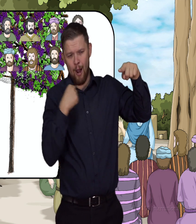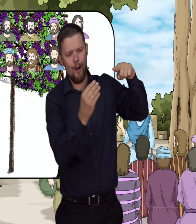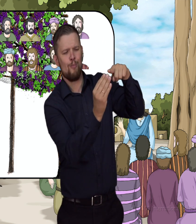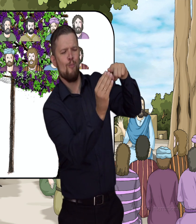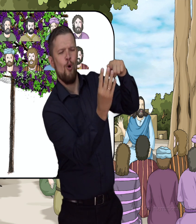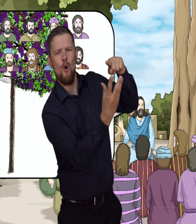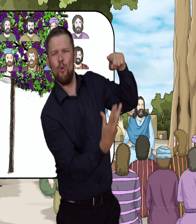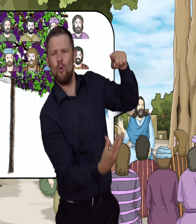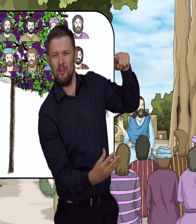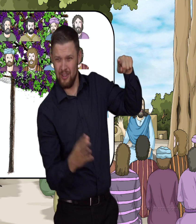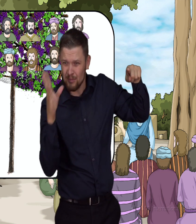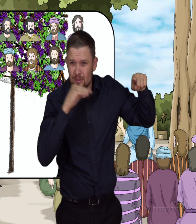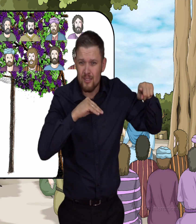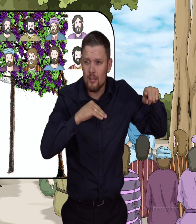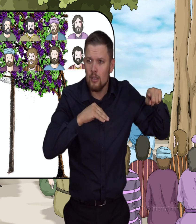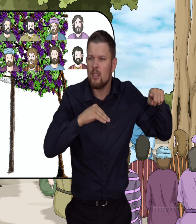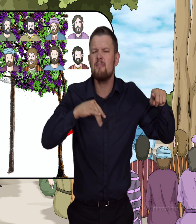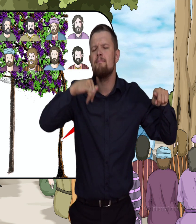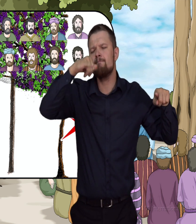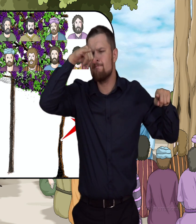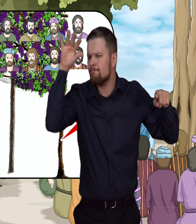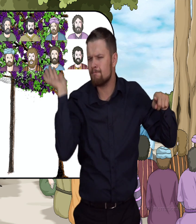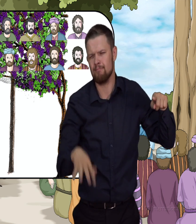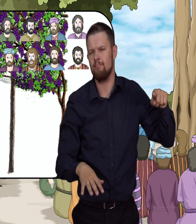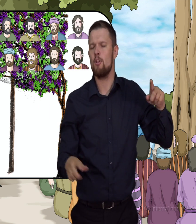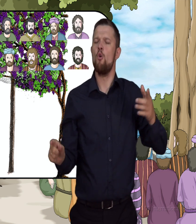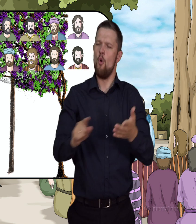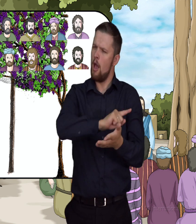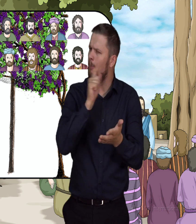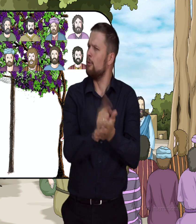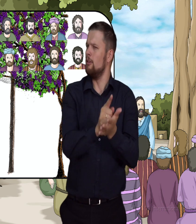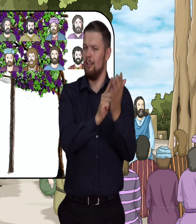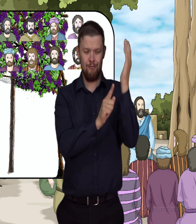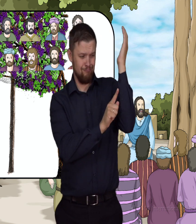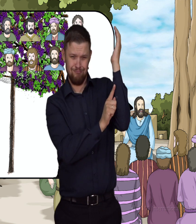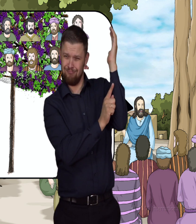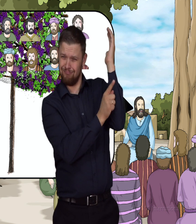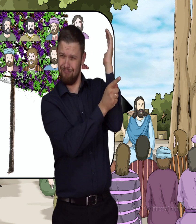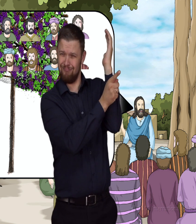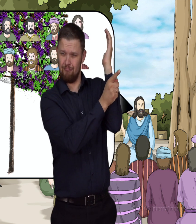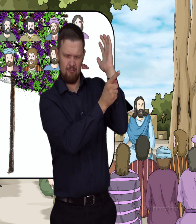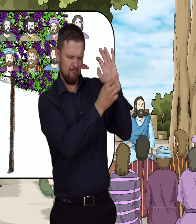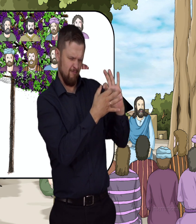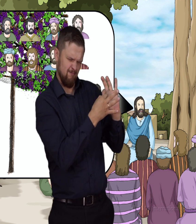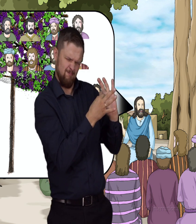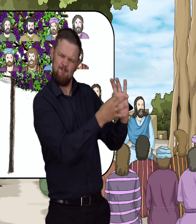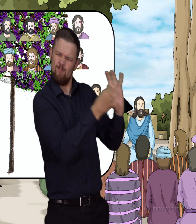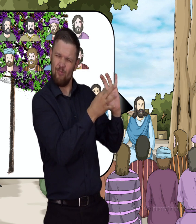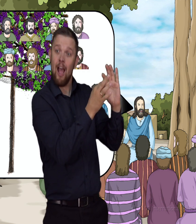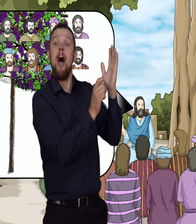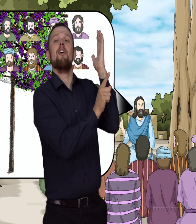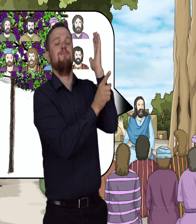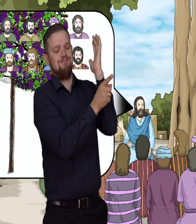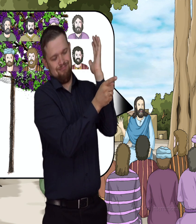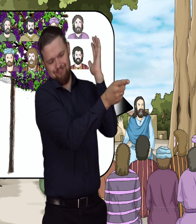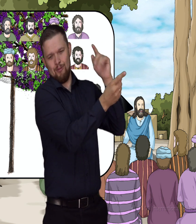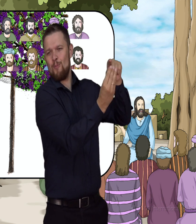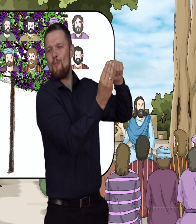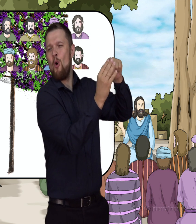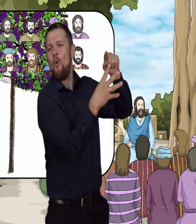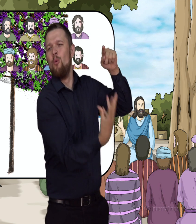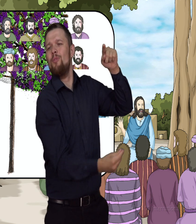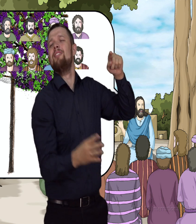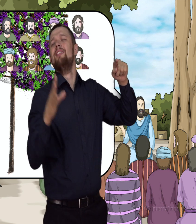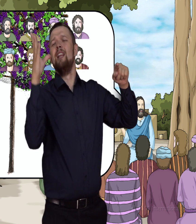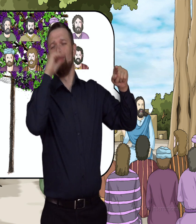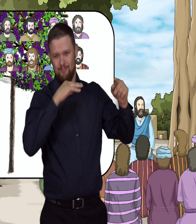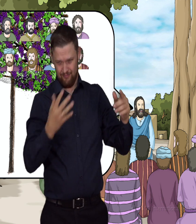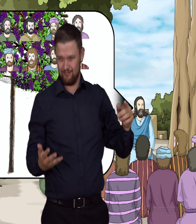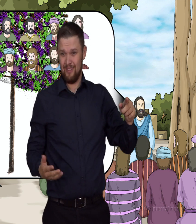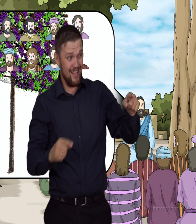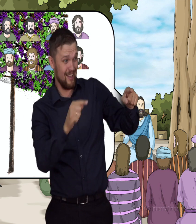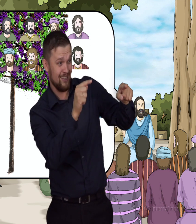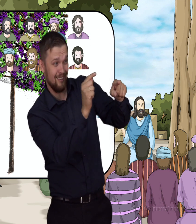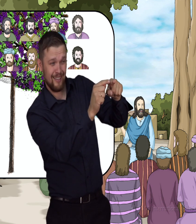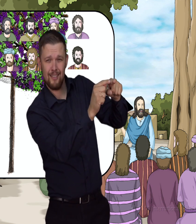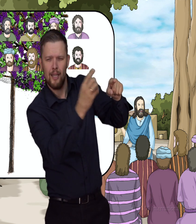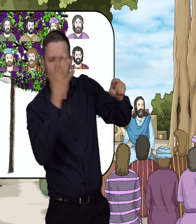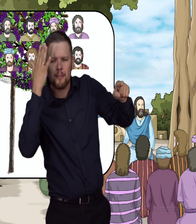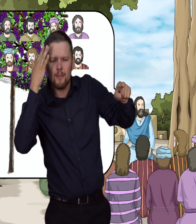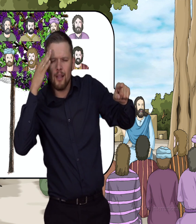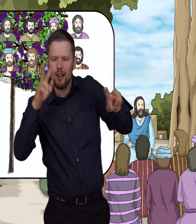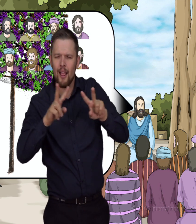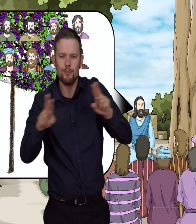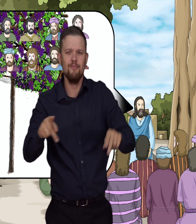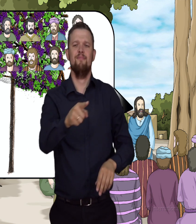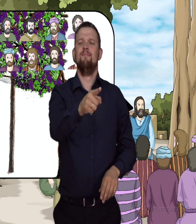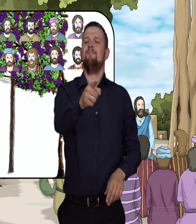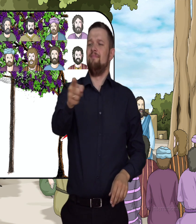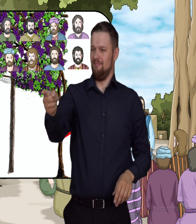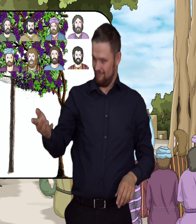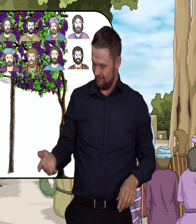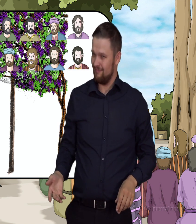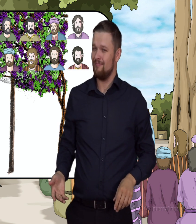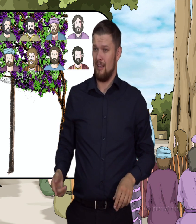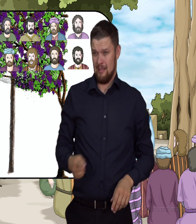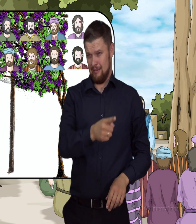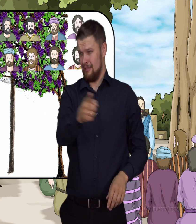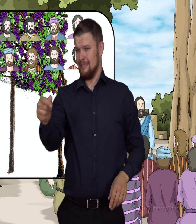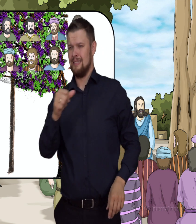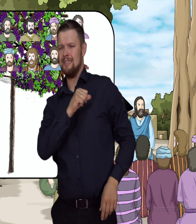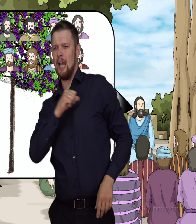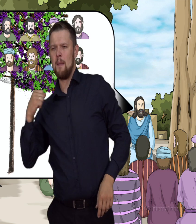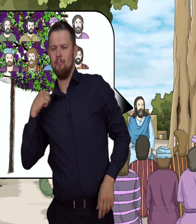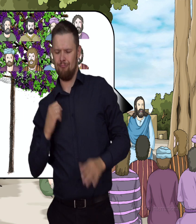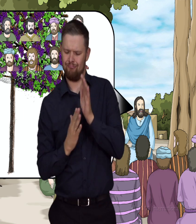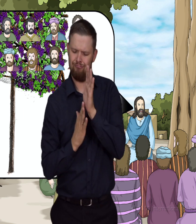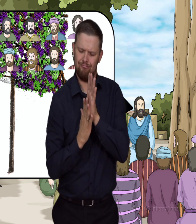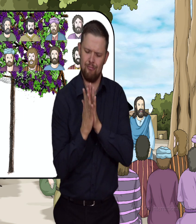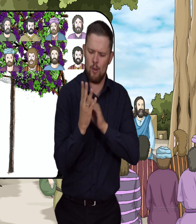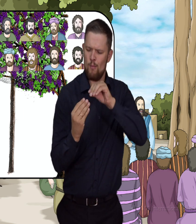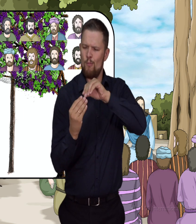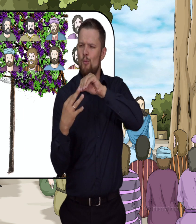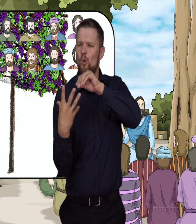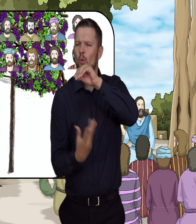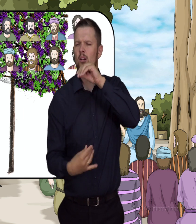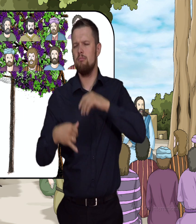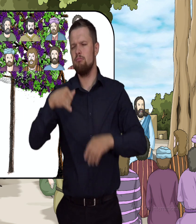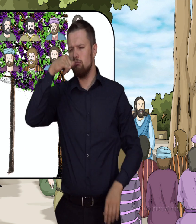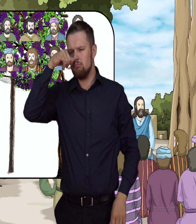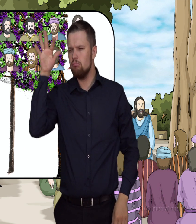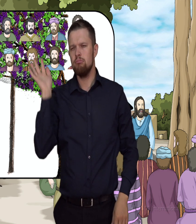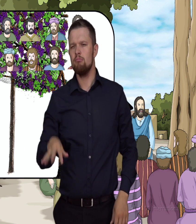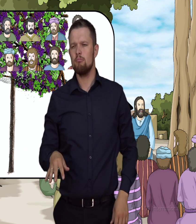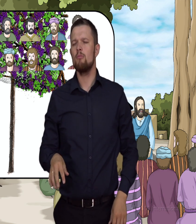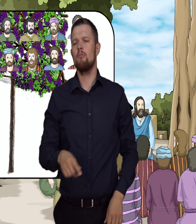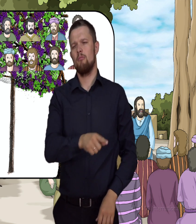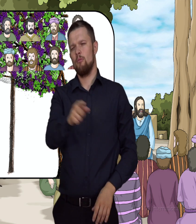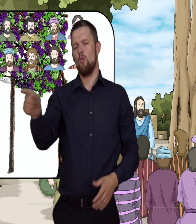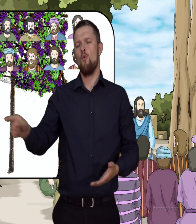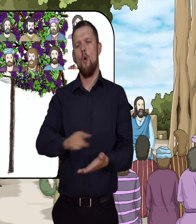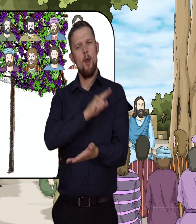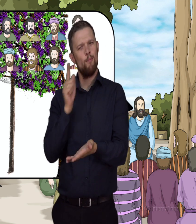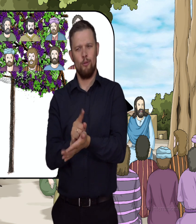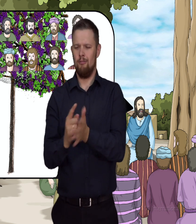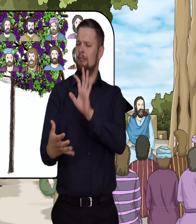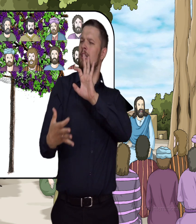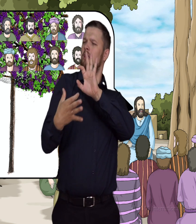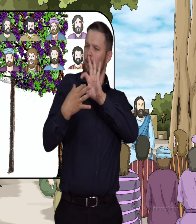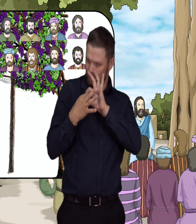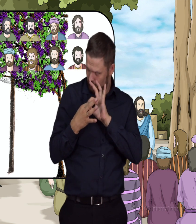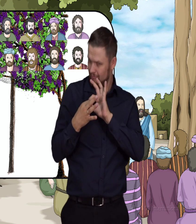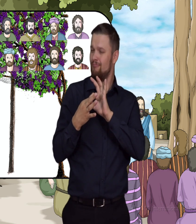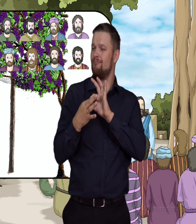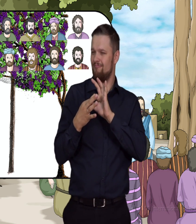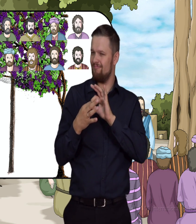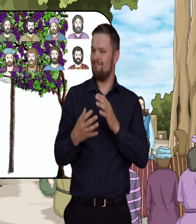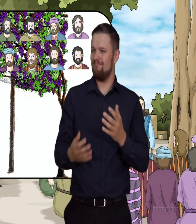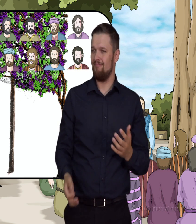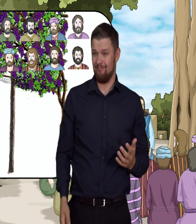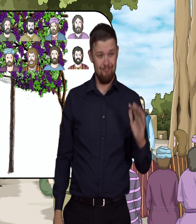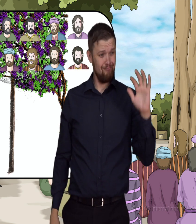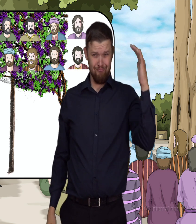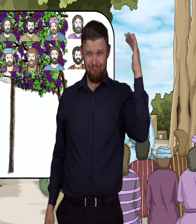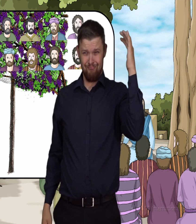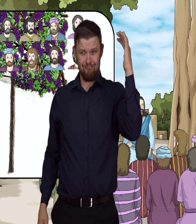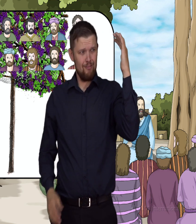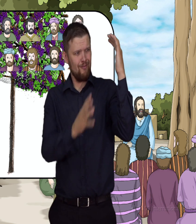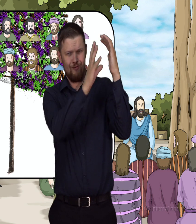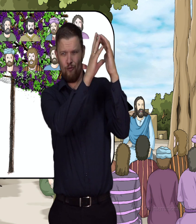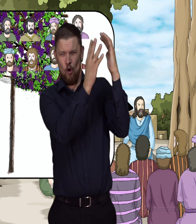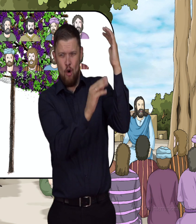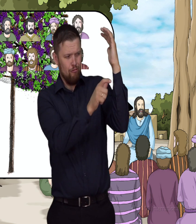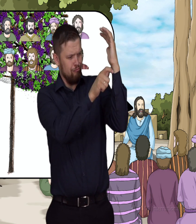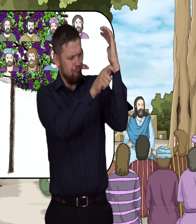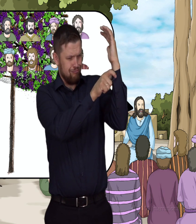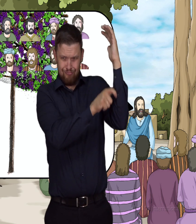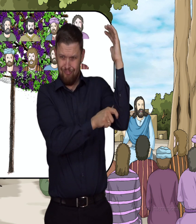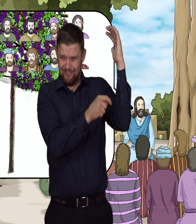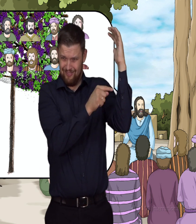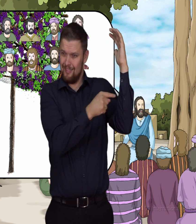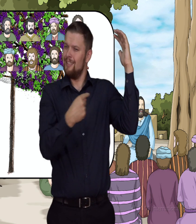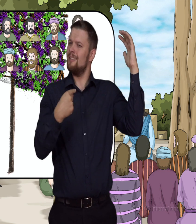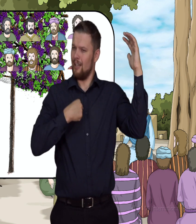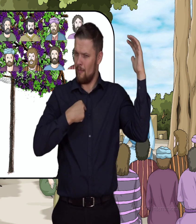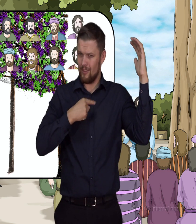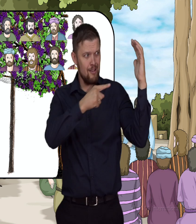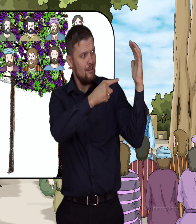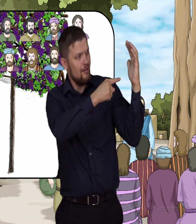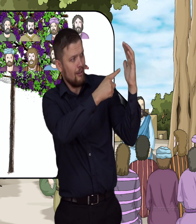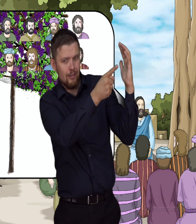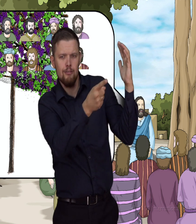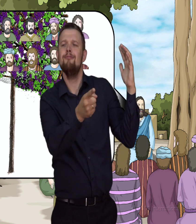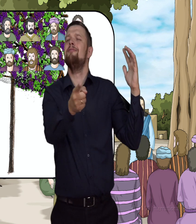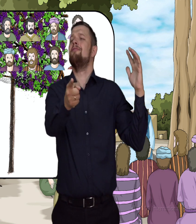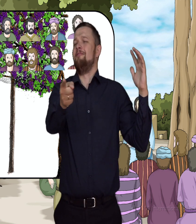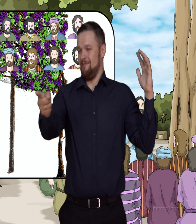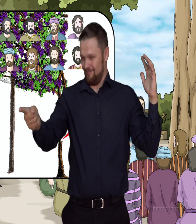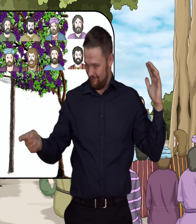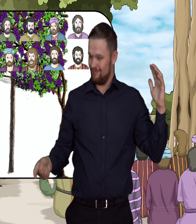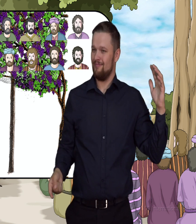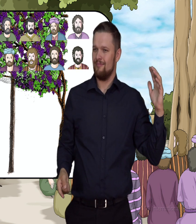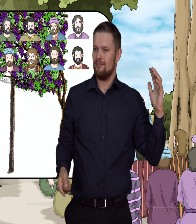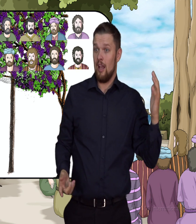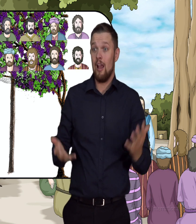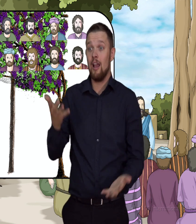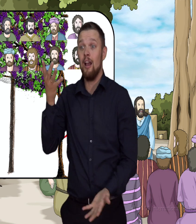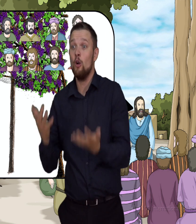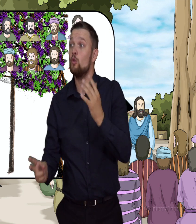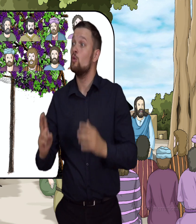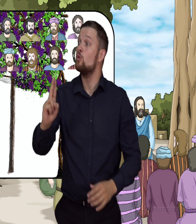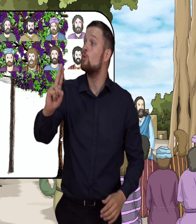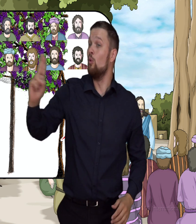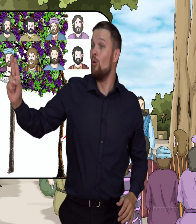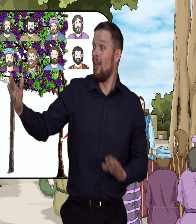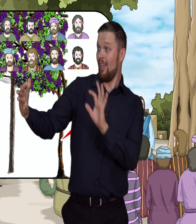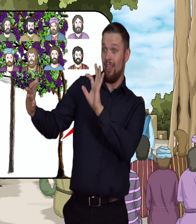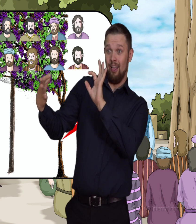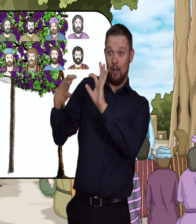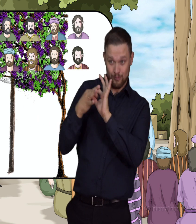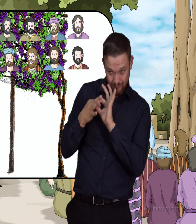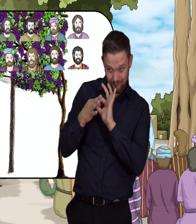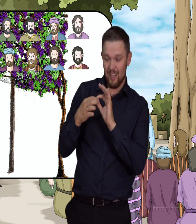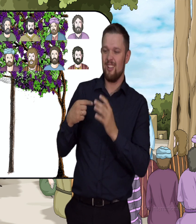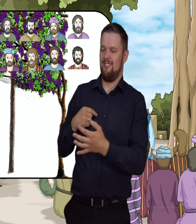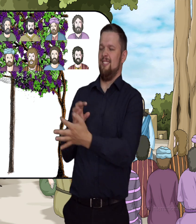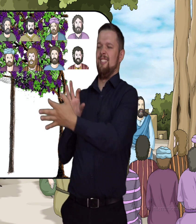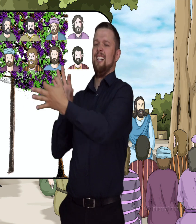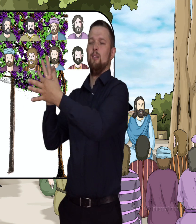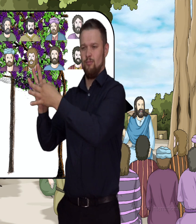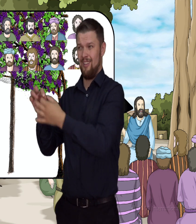Just as no branch can bear fruit by itself unless it remains in the vine, neither can you bear fruit unless you remain in Me. I am the vine and you are the branches.